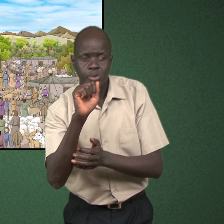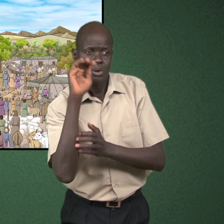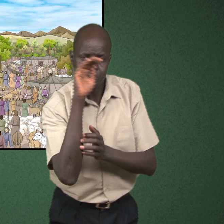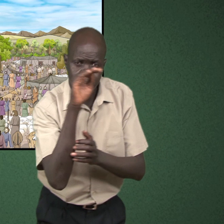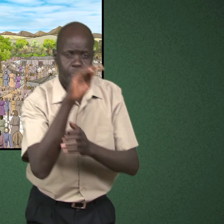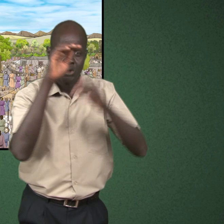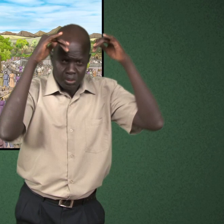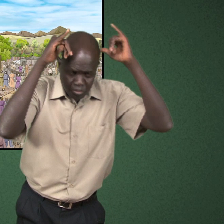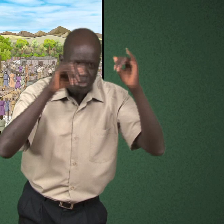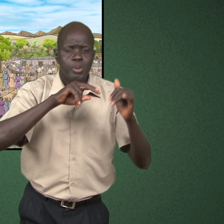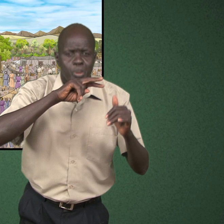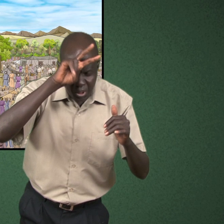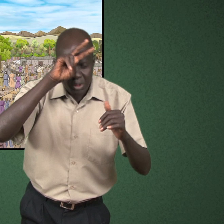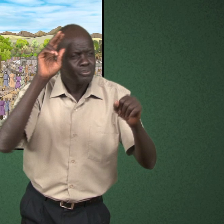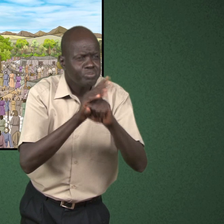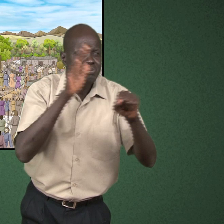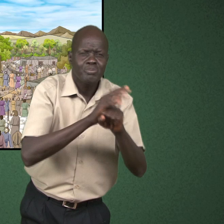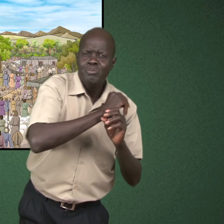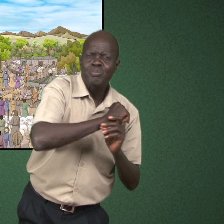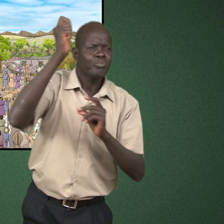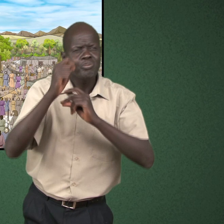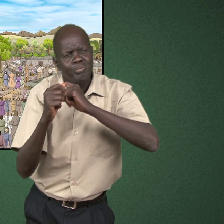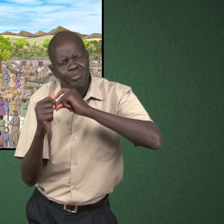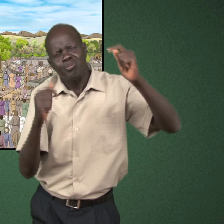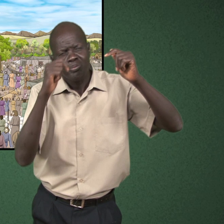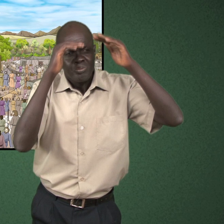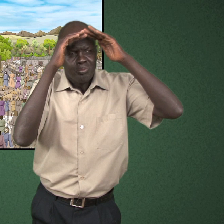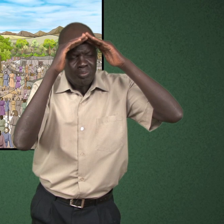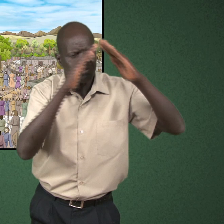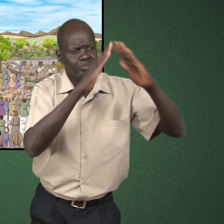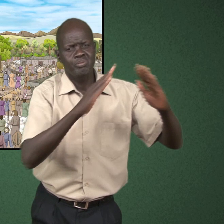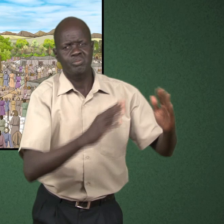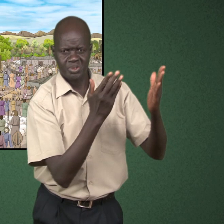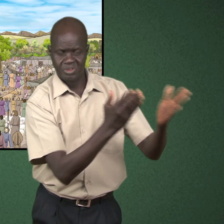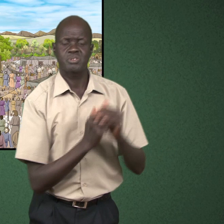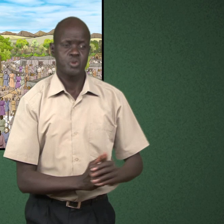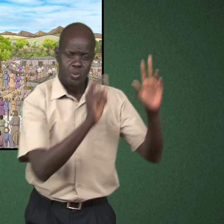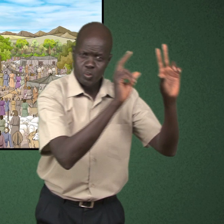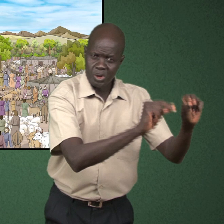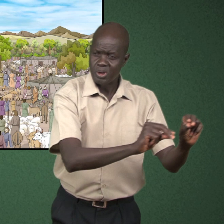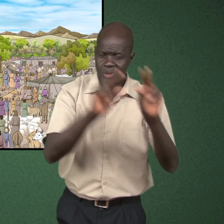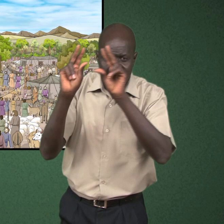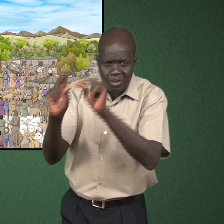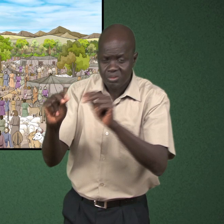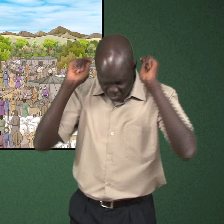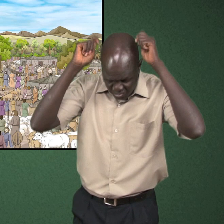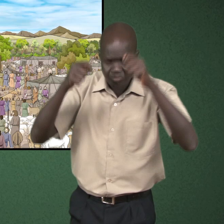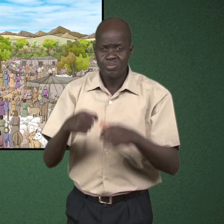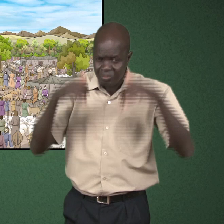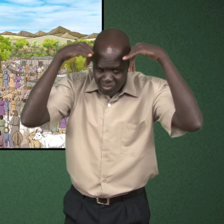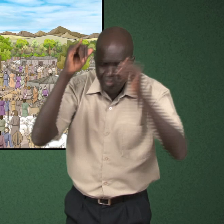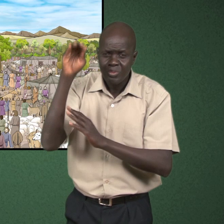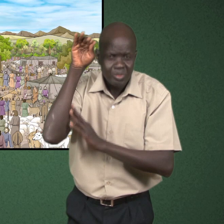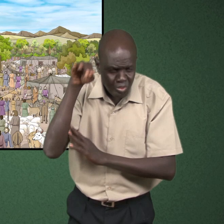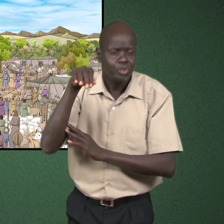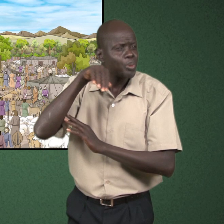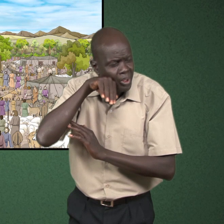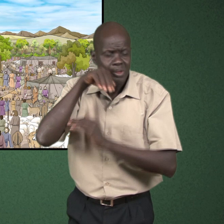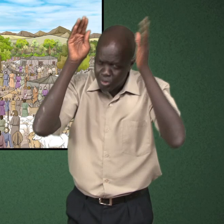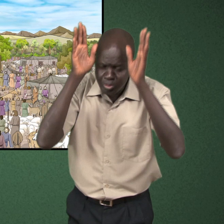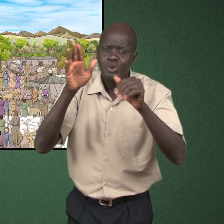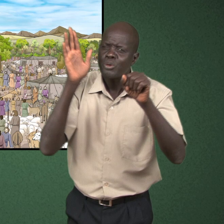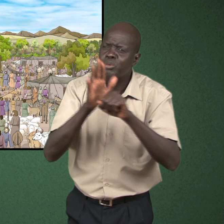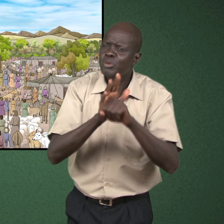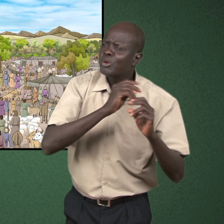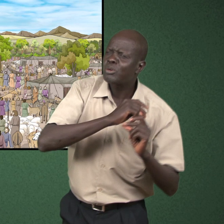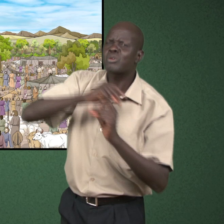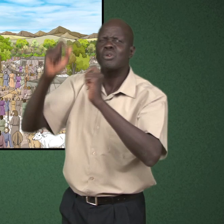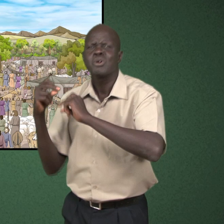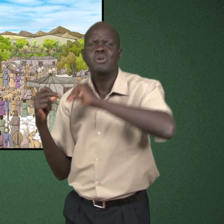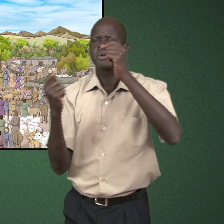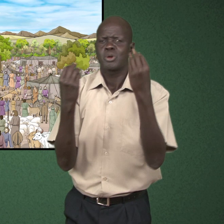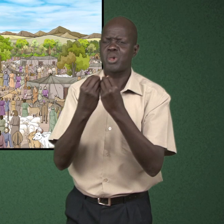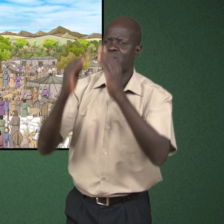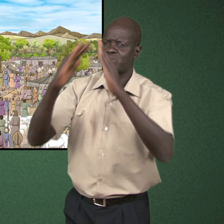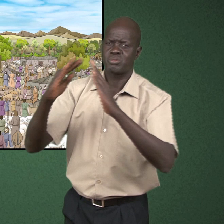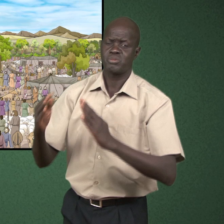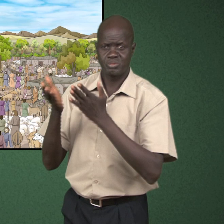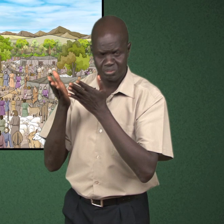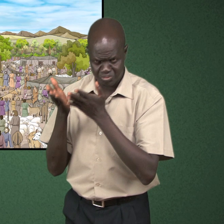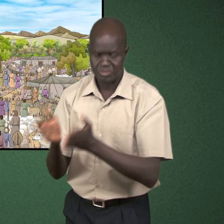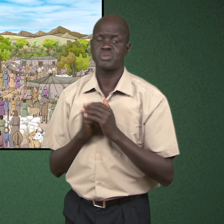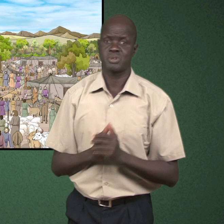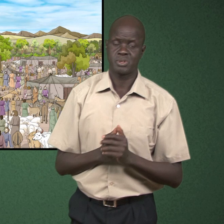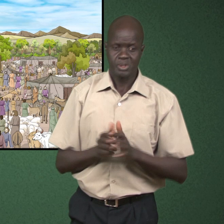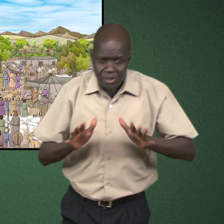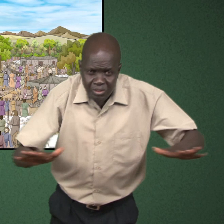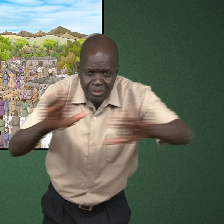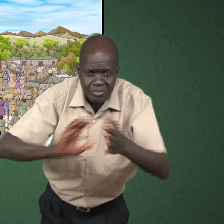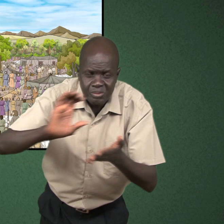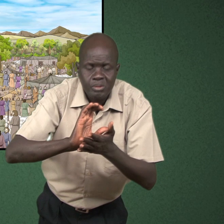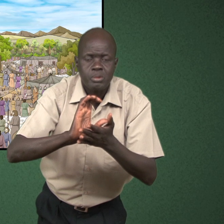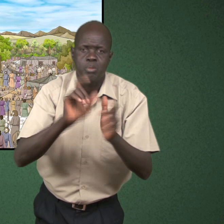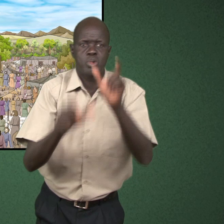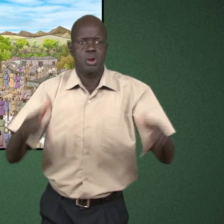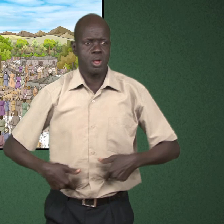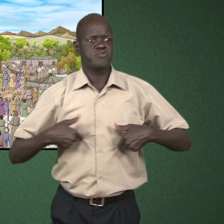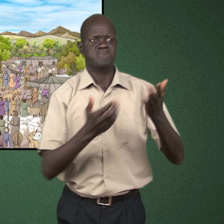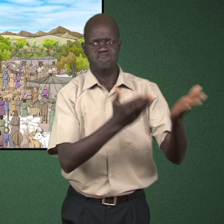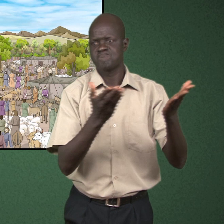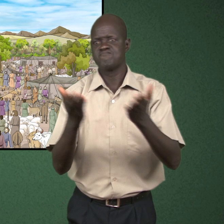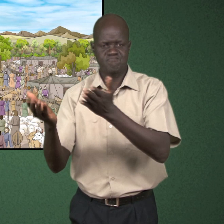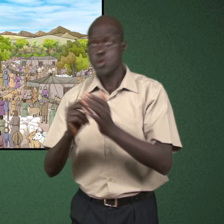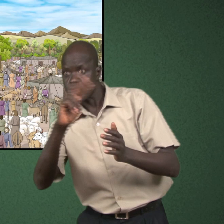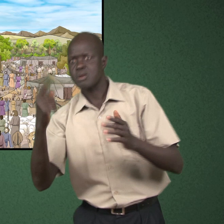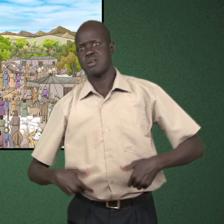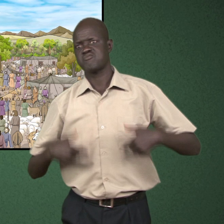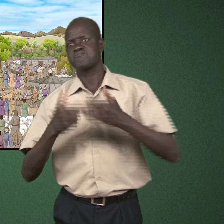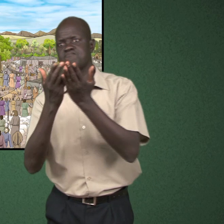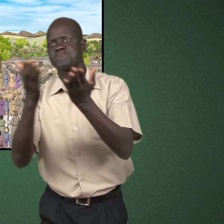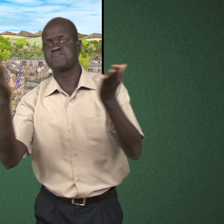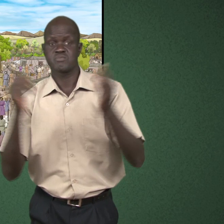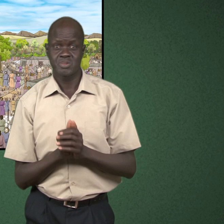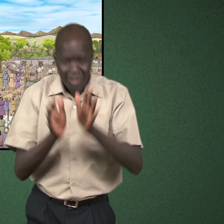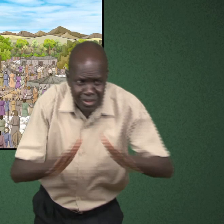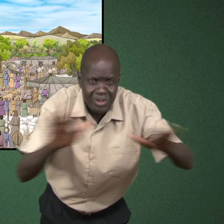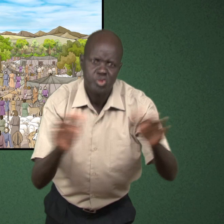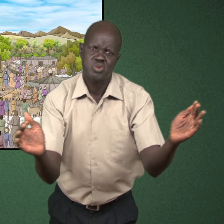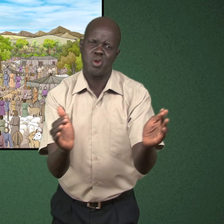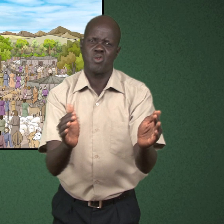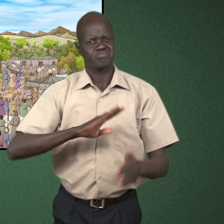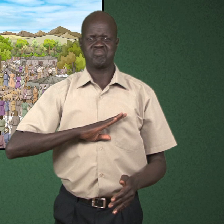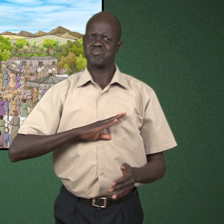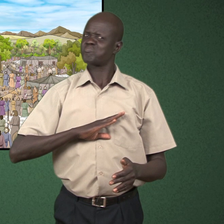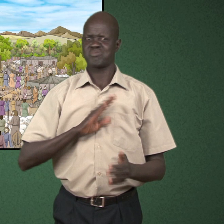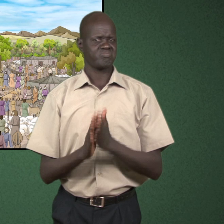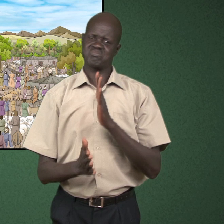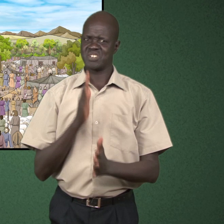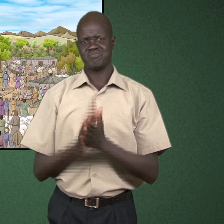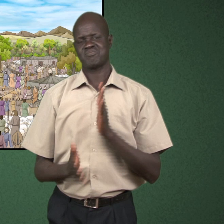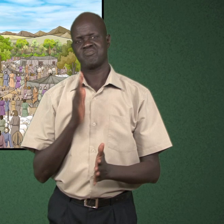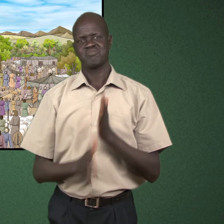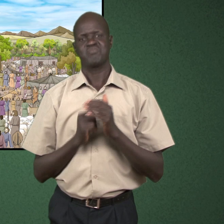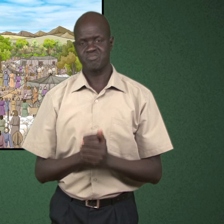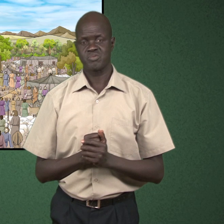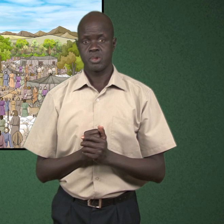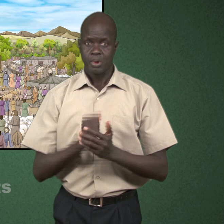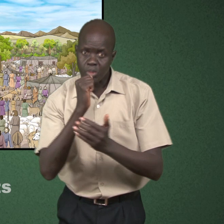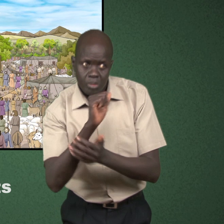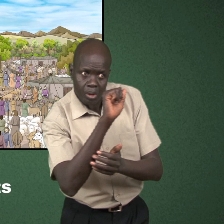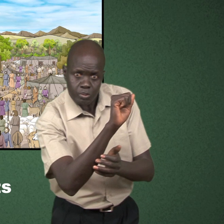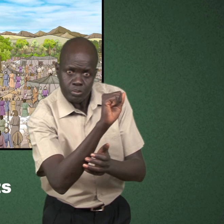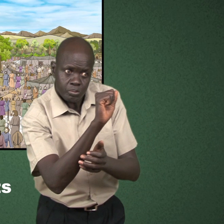But the land was unable to support both of them while they stayed together, for they had so many possessions that they were unable to coexist.